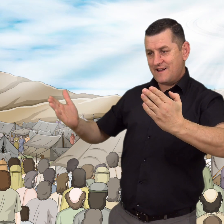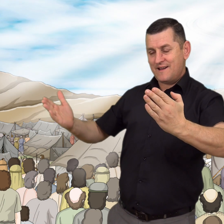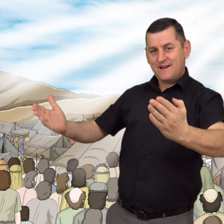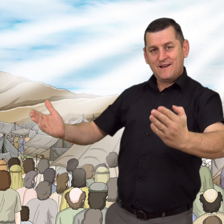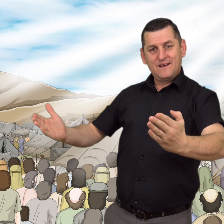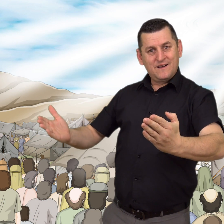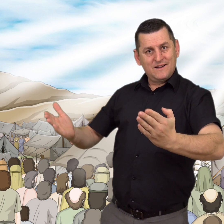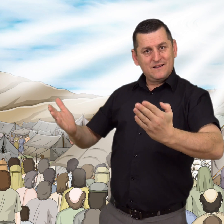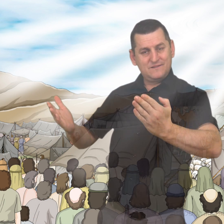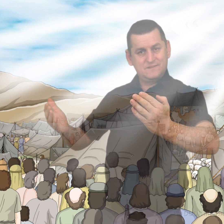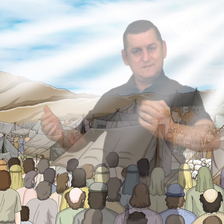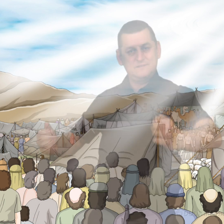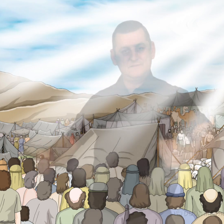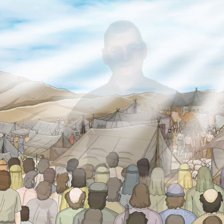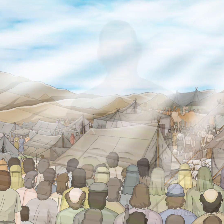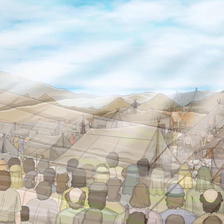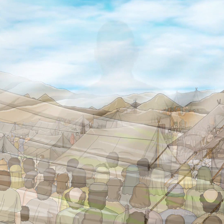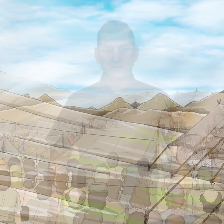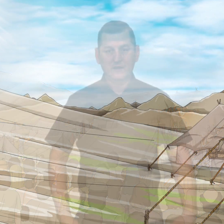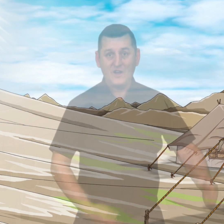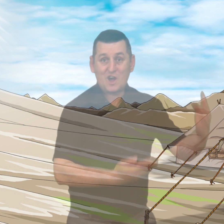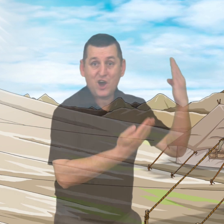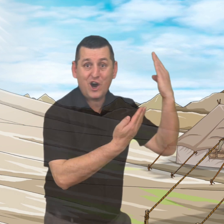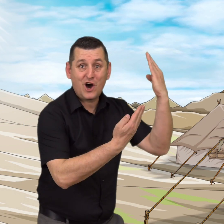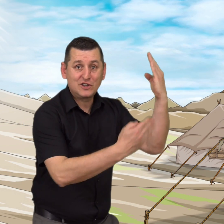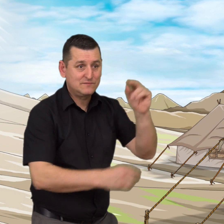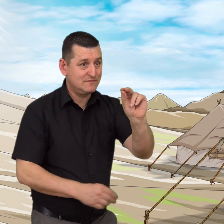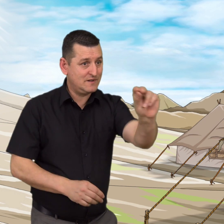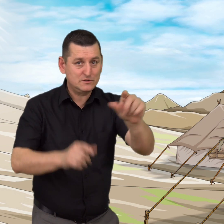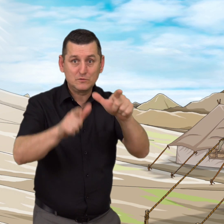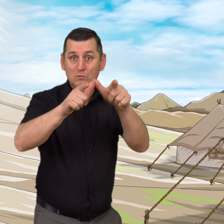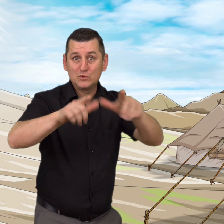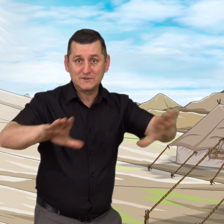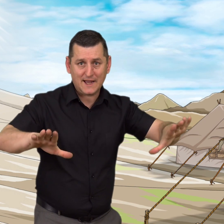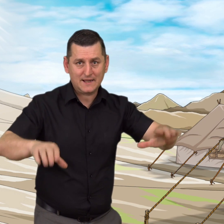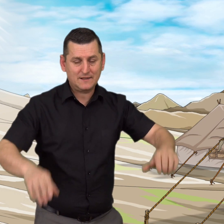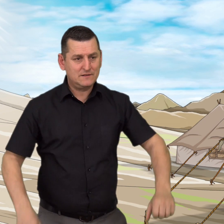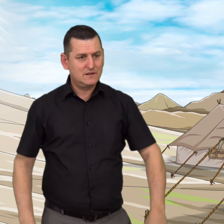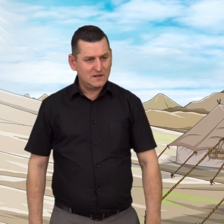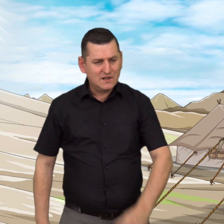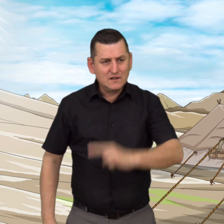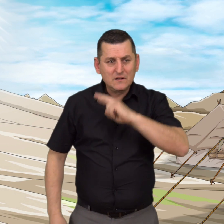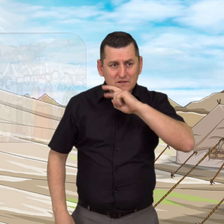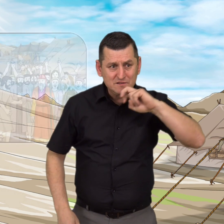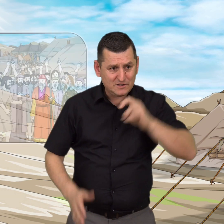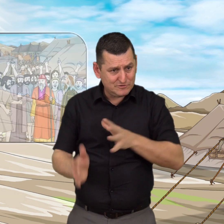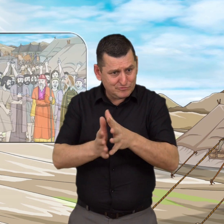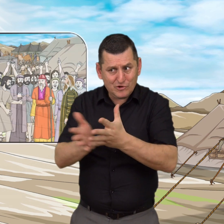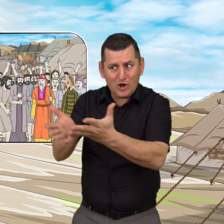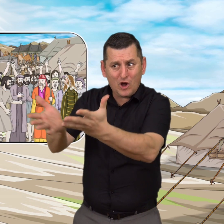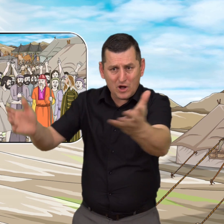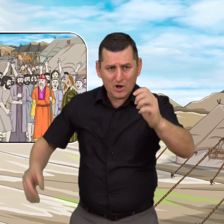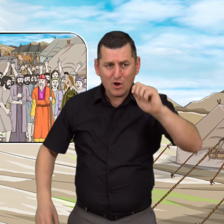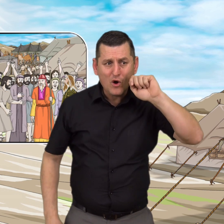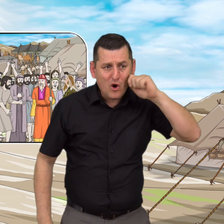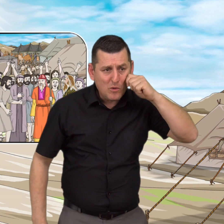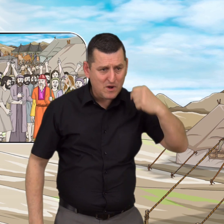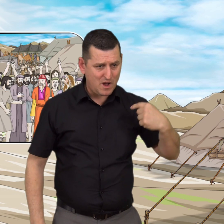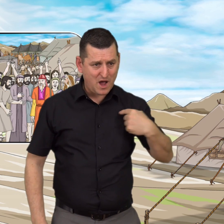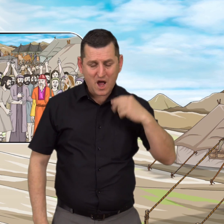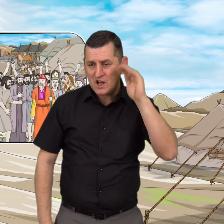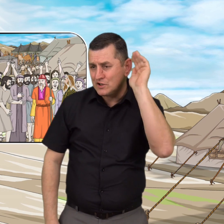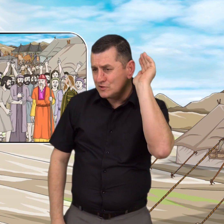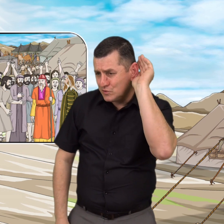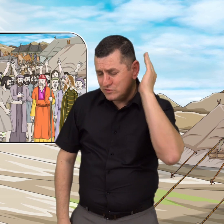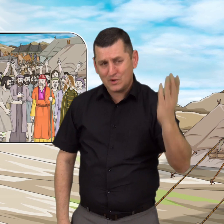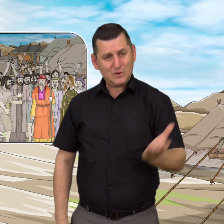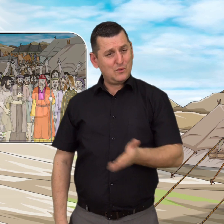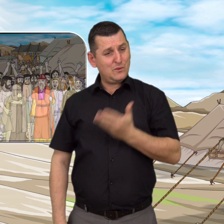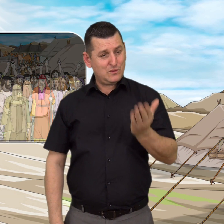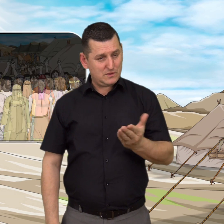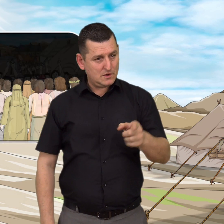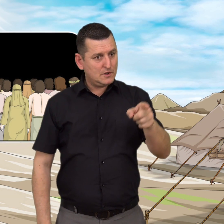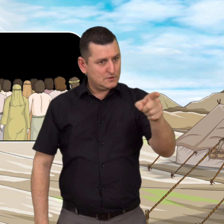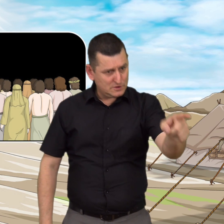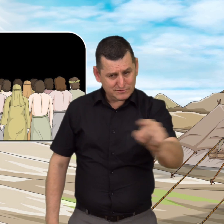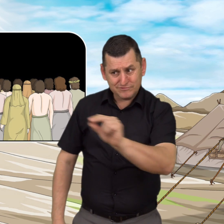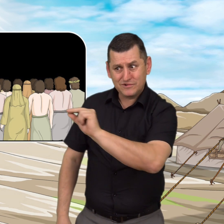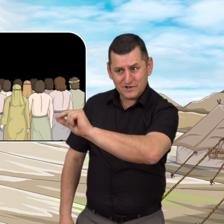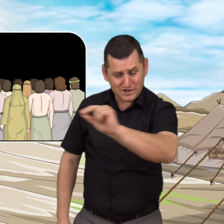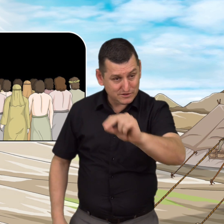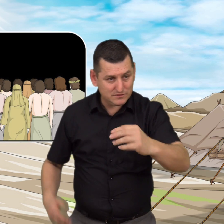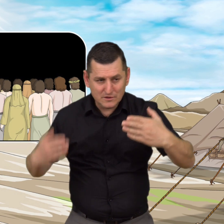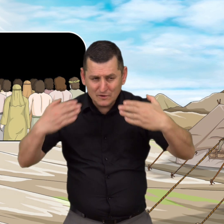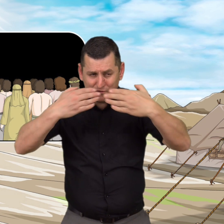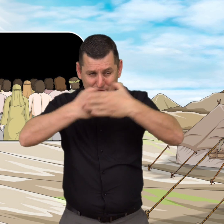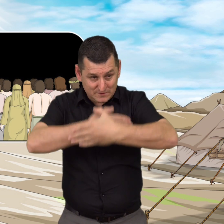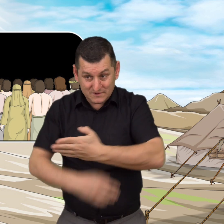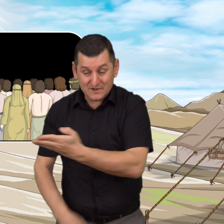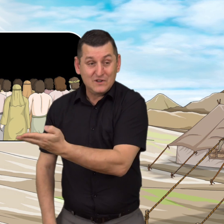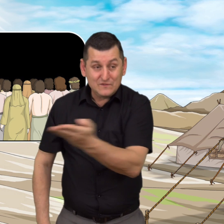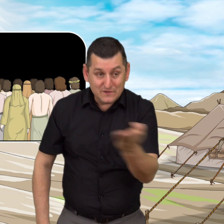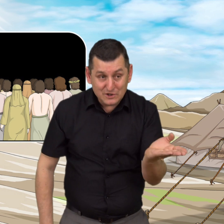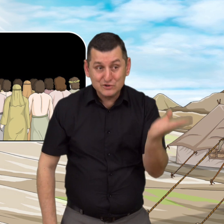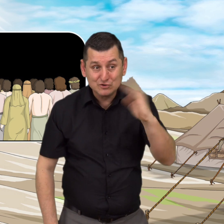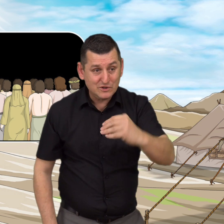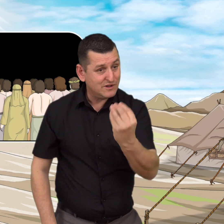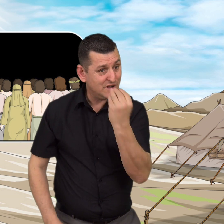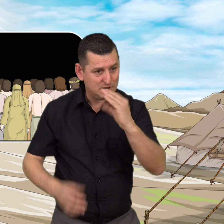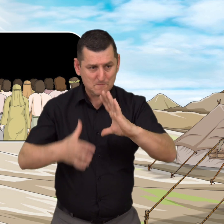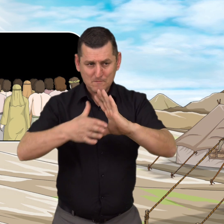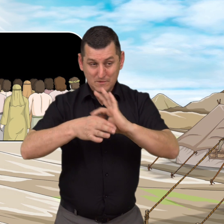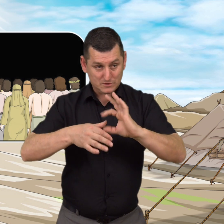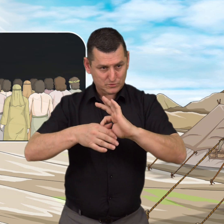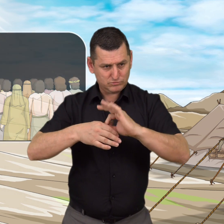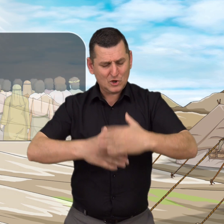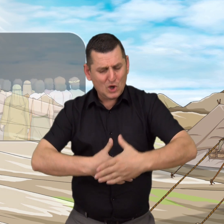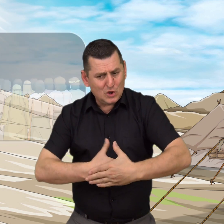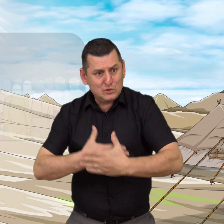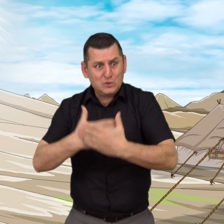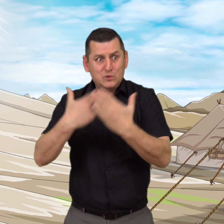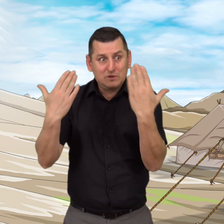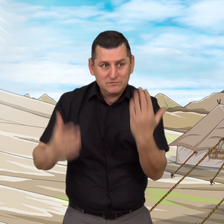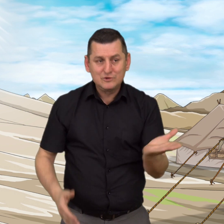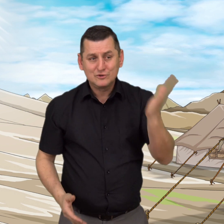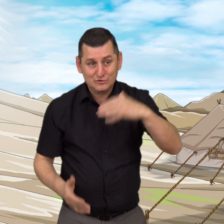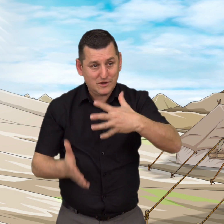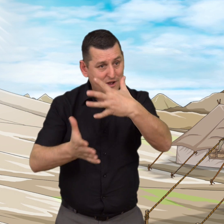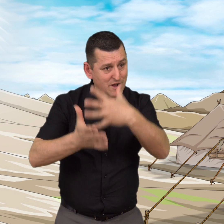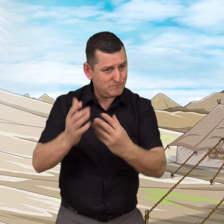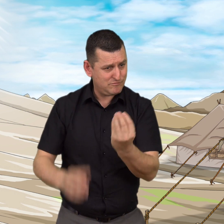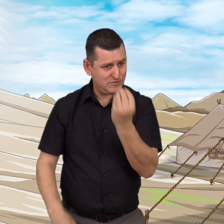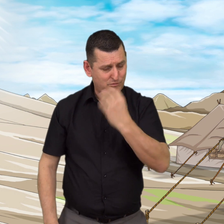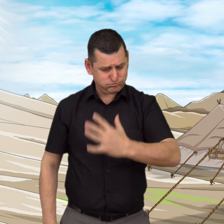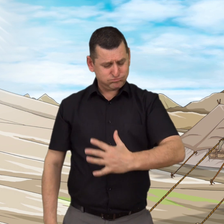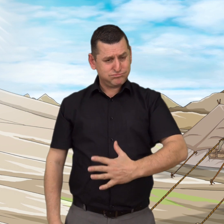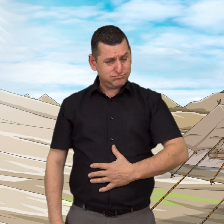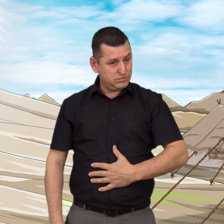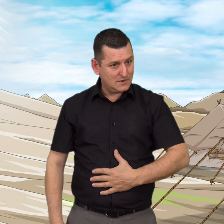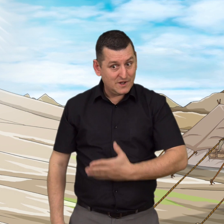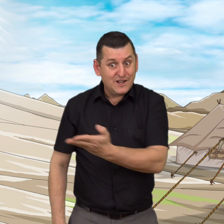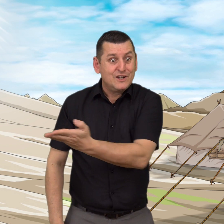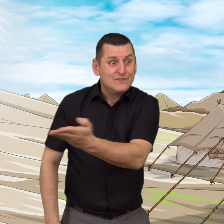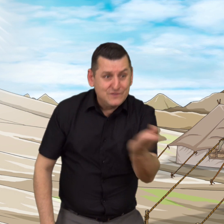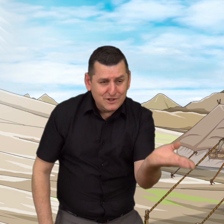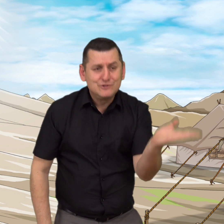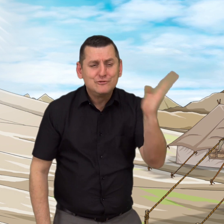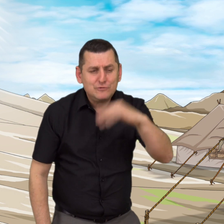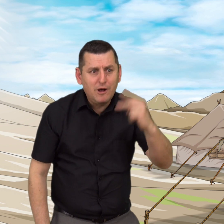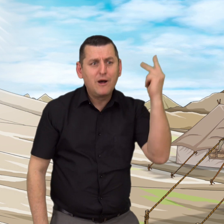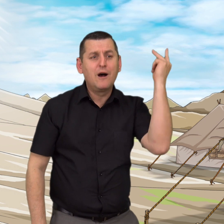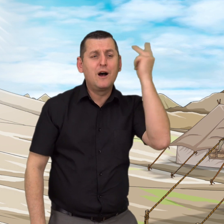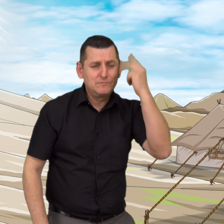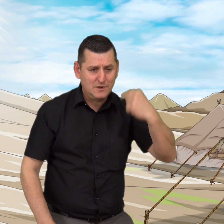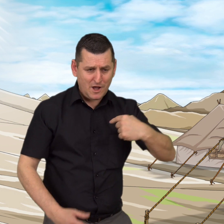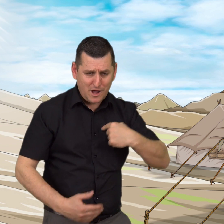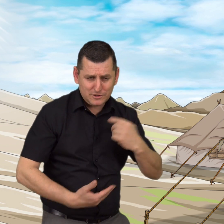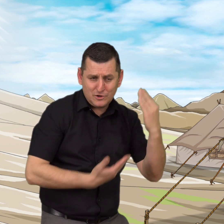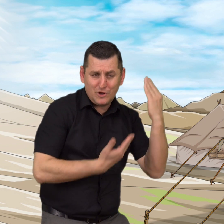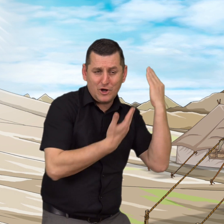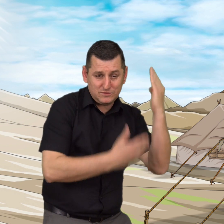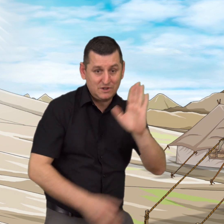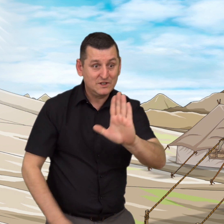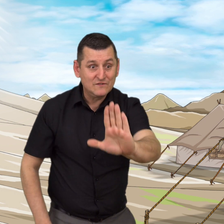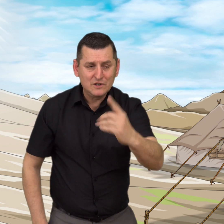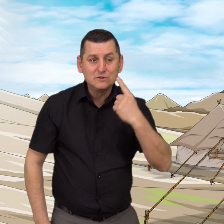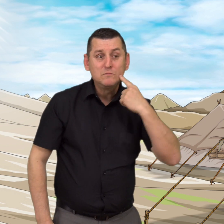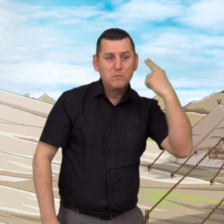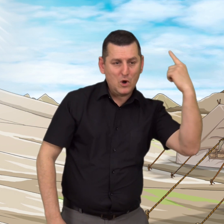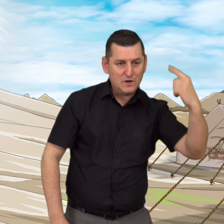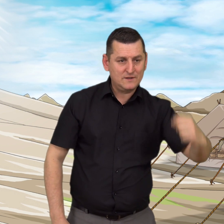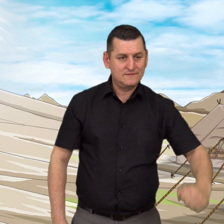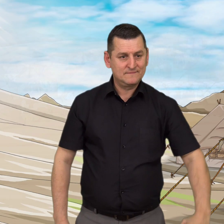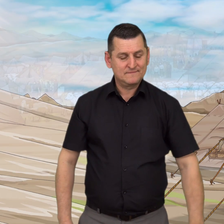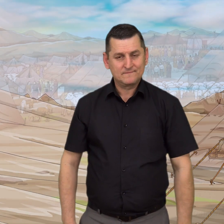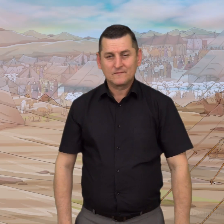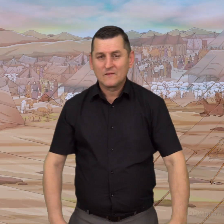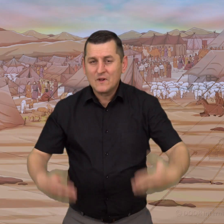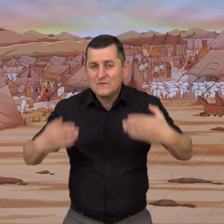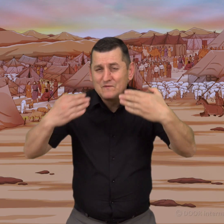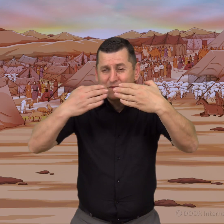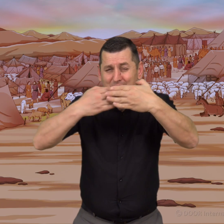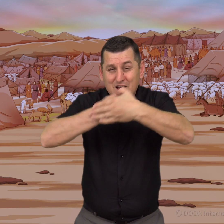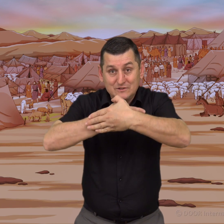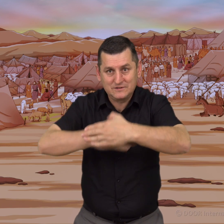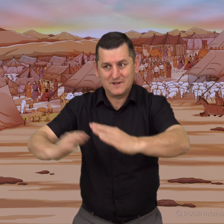Then the LORD said to Moses, “I have heard the grumbling of the Israelites. Tell them, ‘At twilight you will eat meat, and in the morning you will be filled with bread.